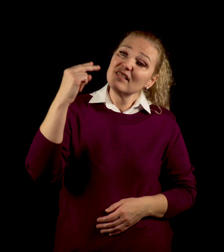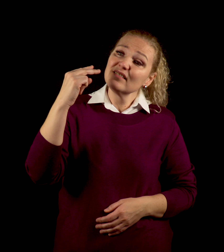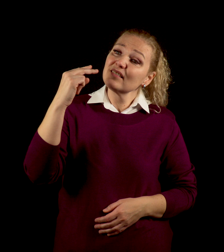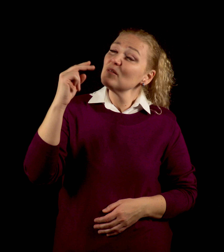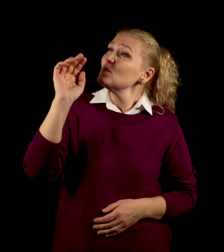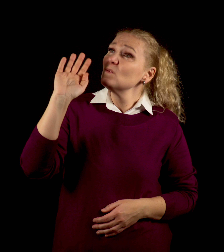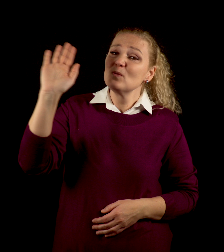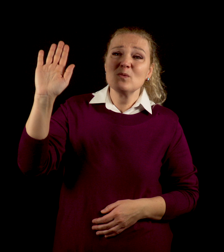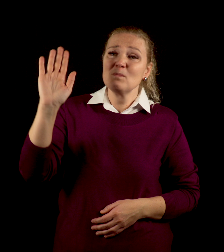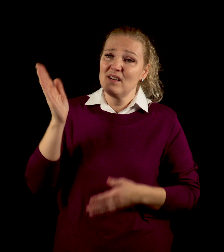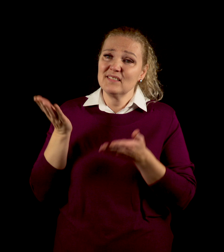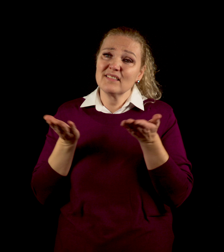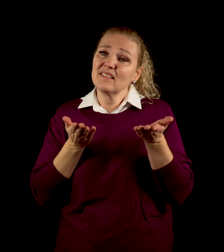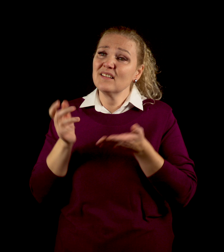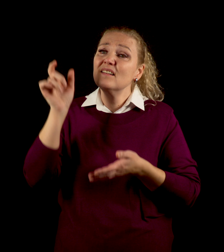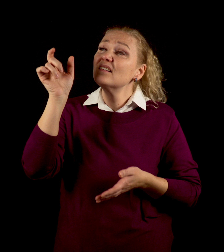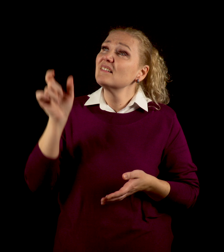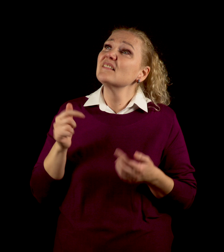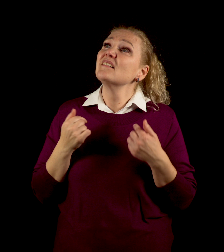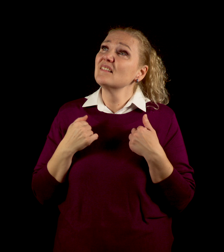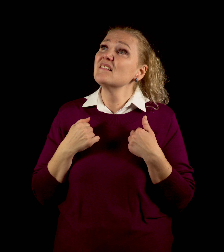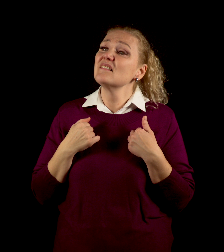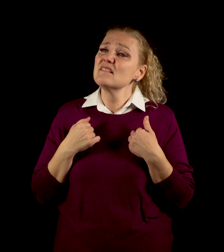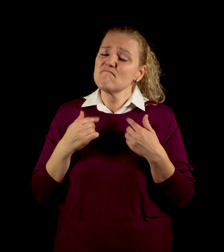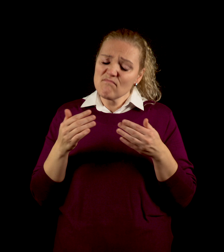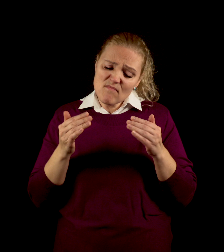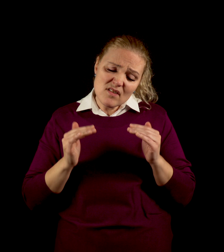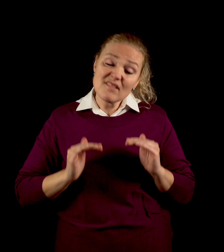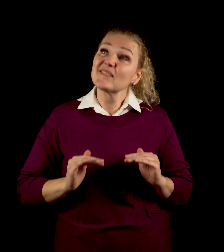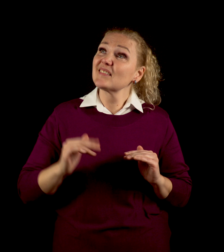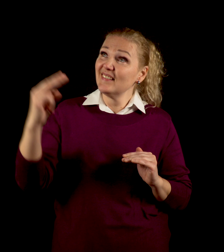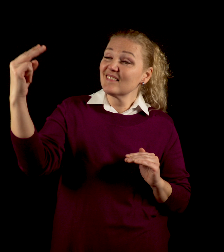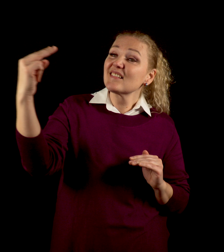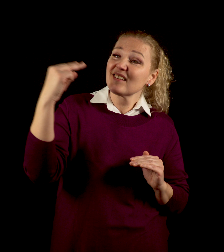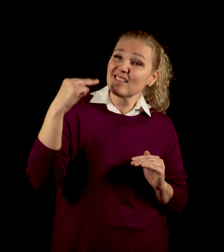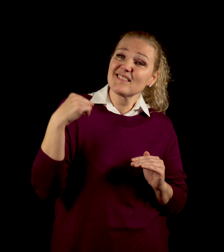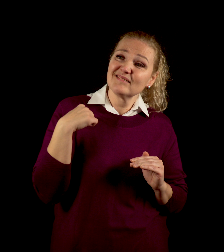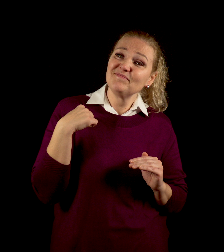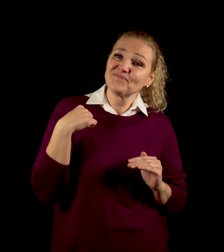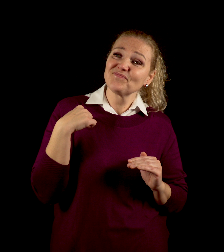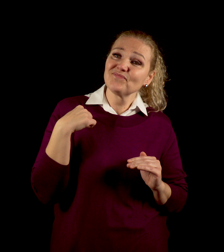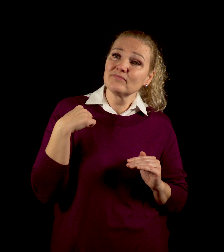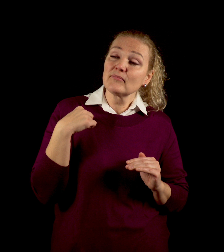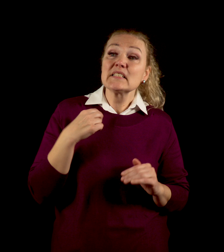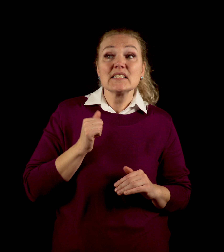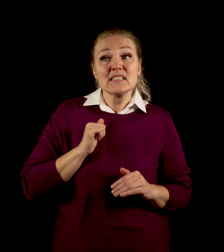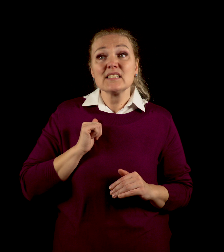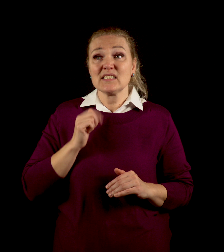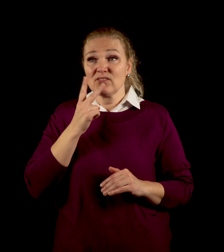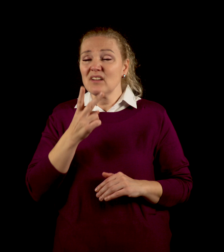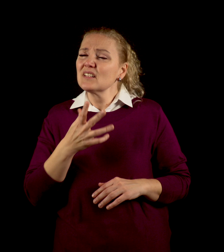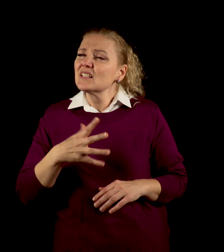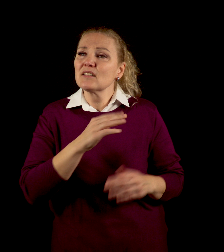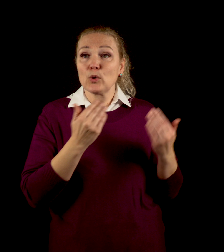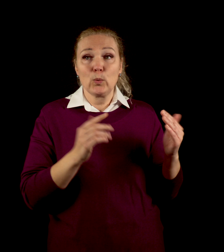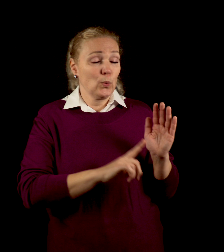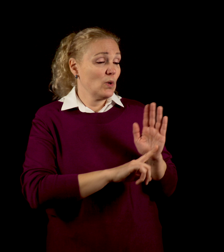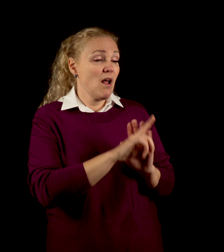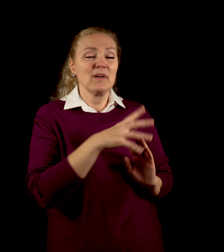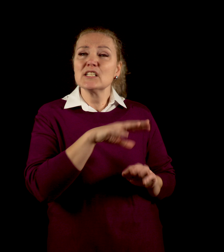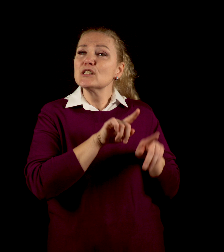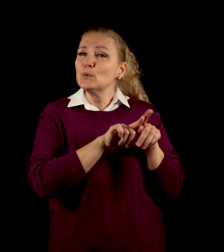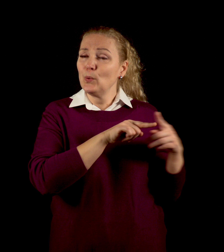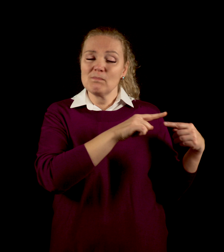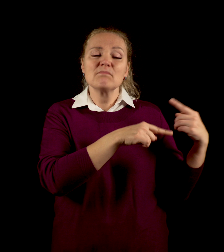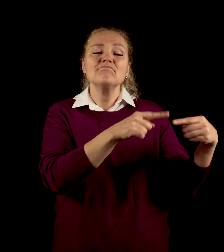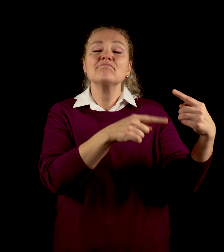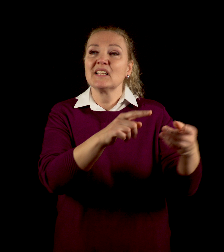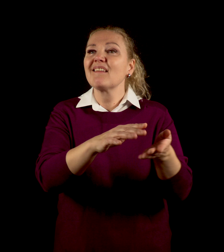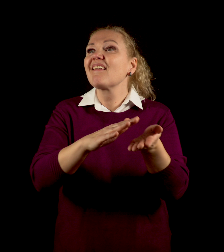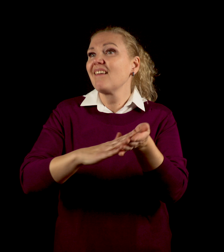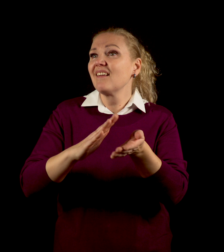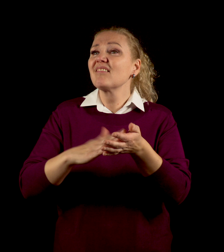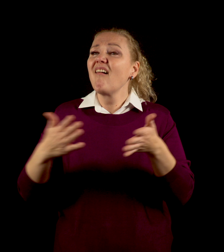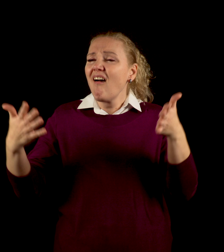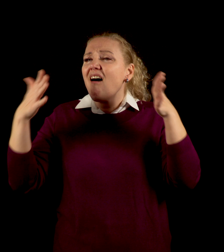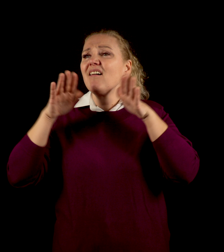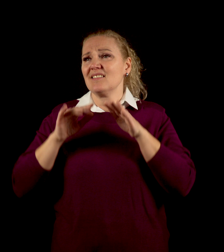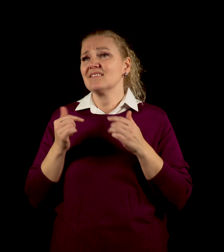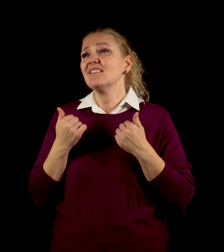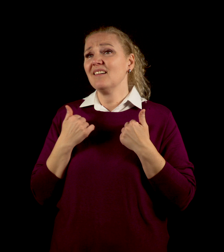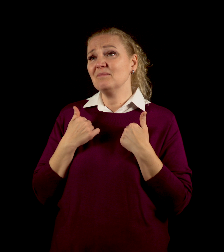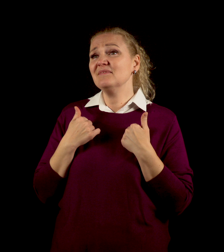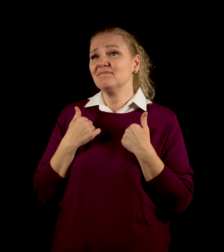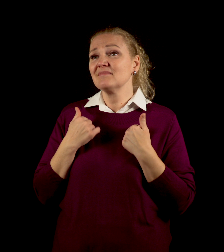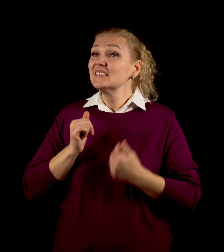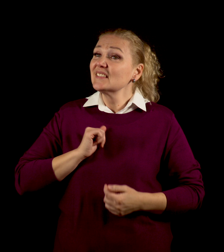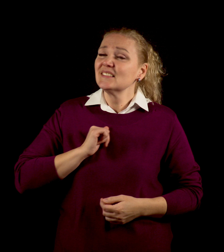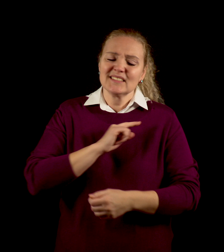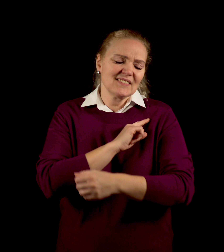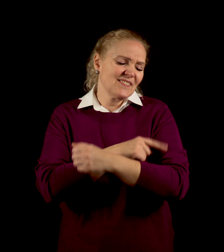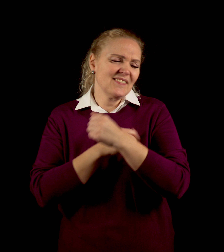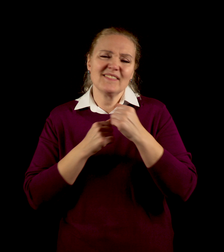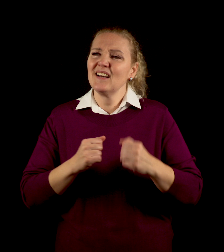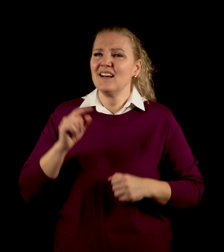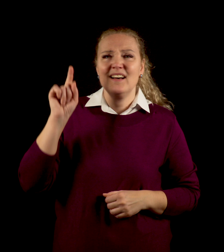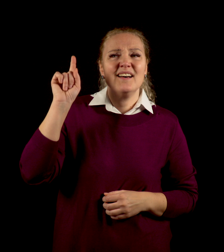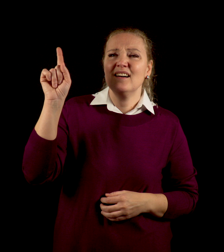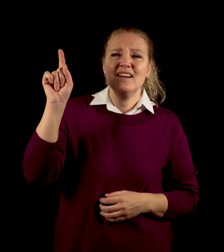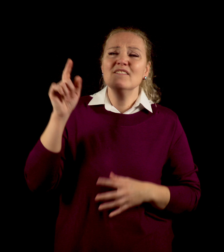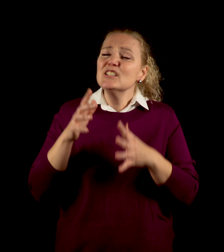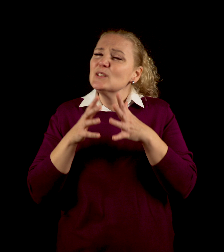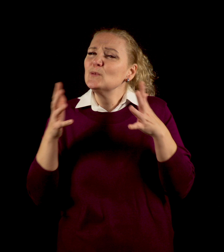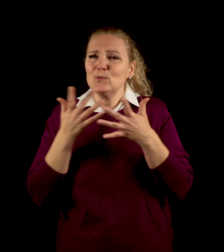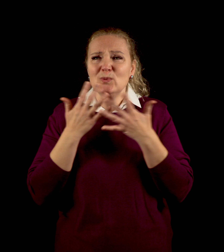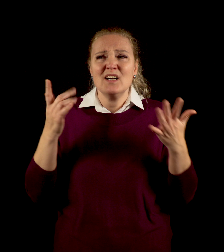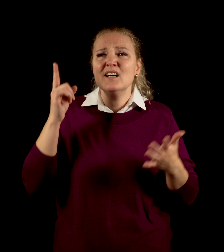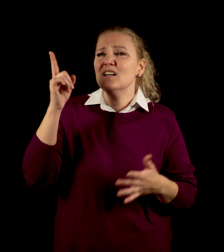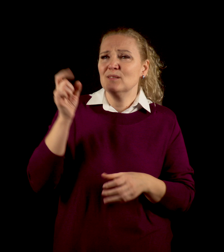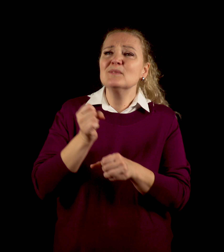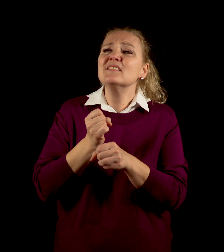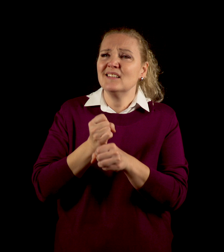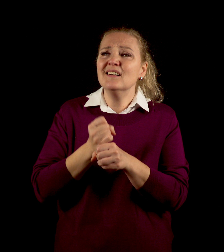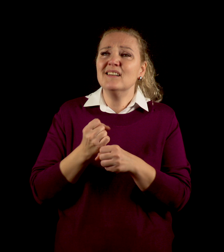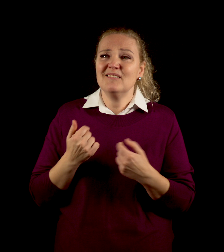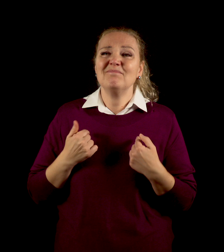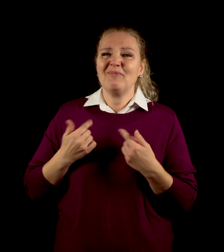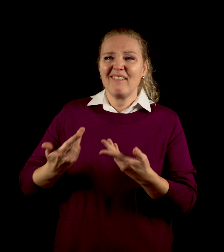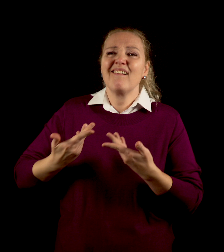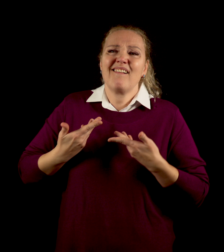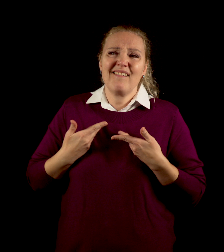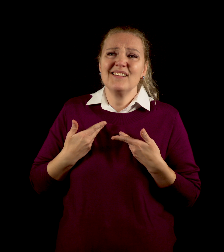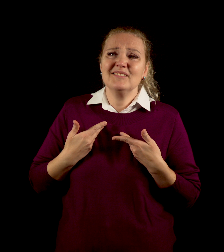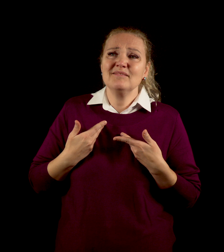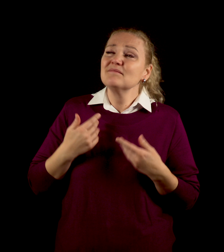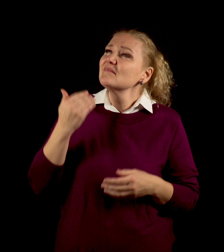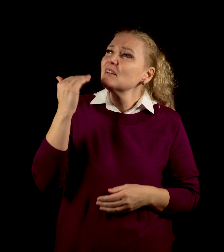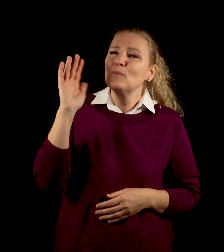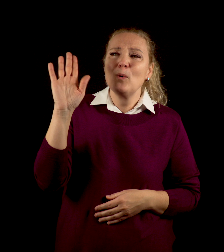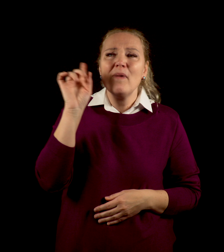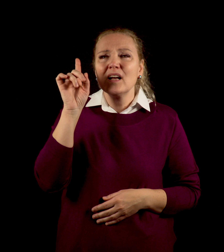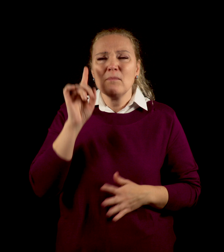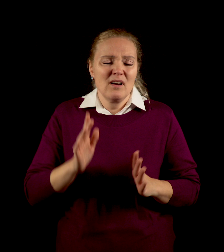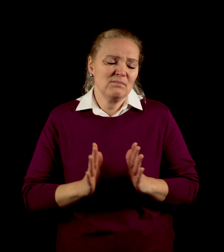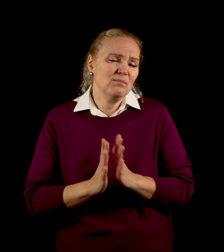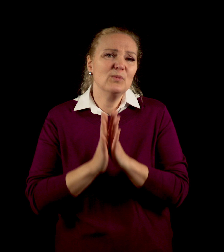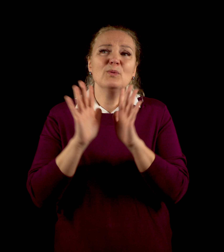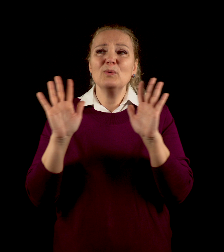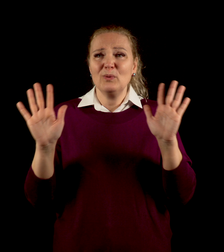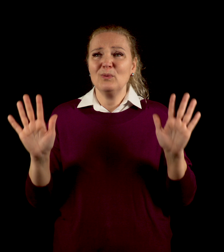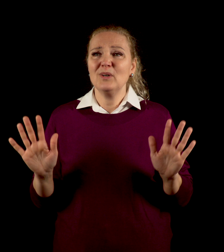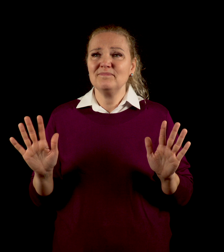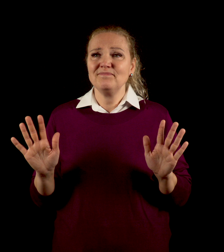From now on all generations will call me blessed. For the Mighty One has done great things for me. Holy is His name.